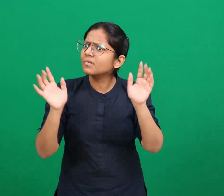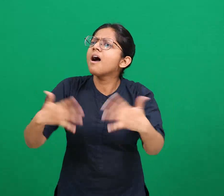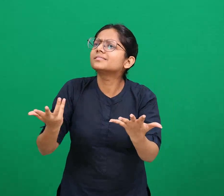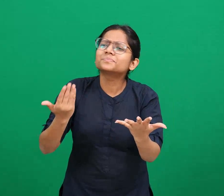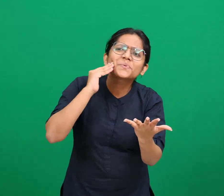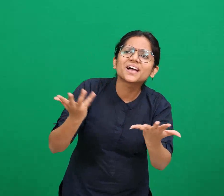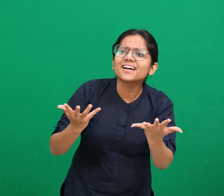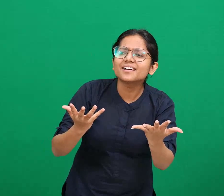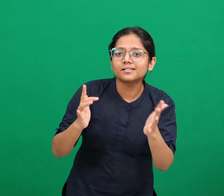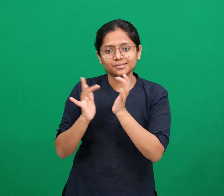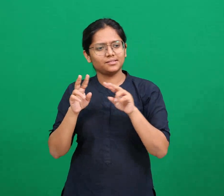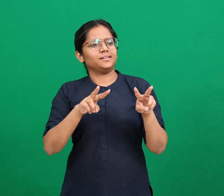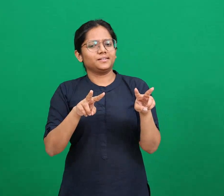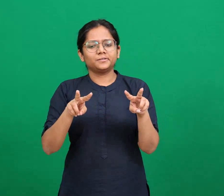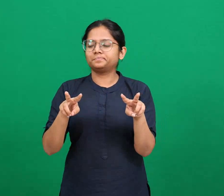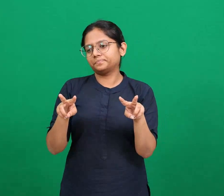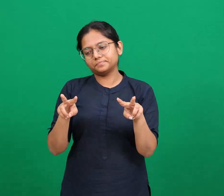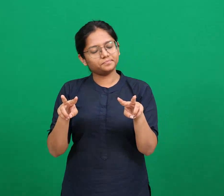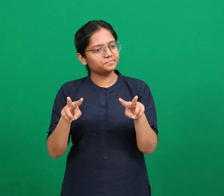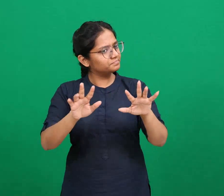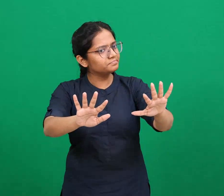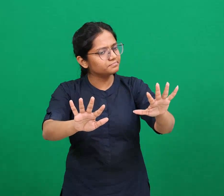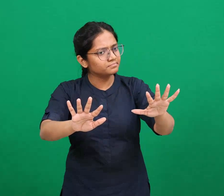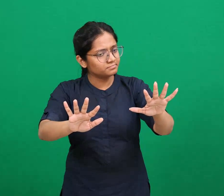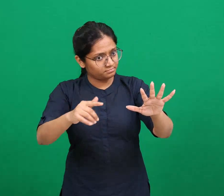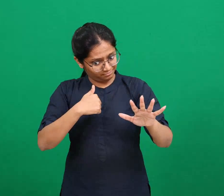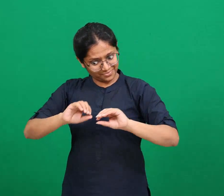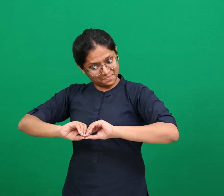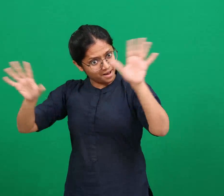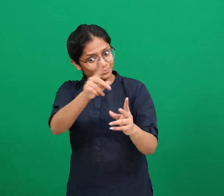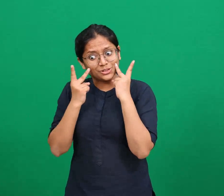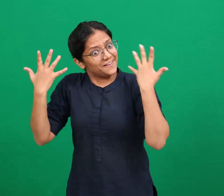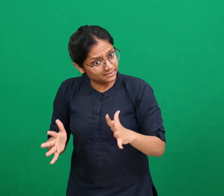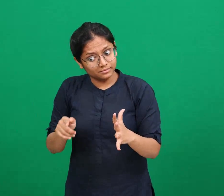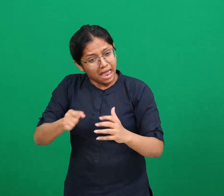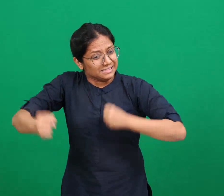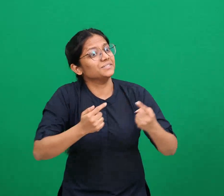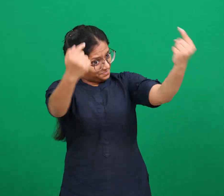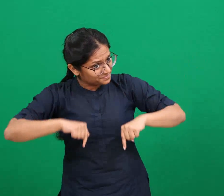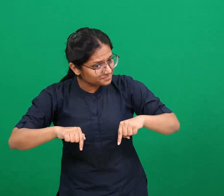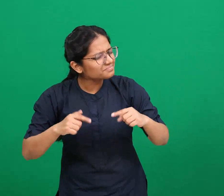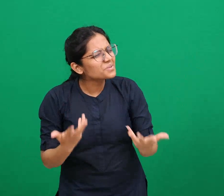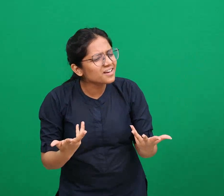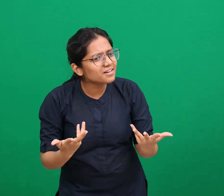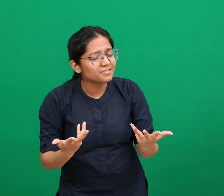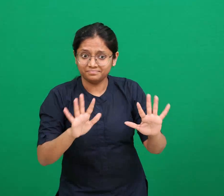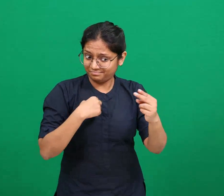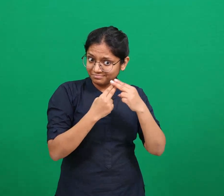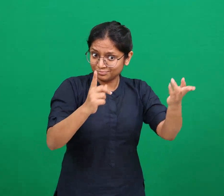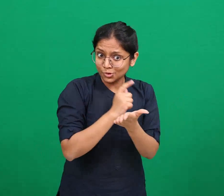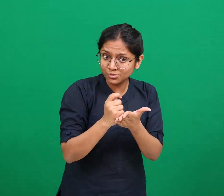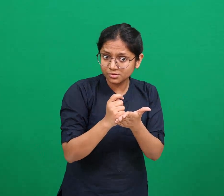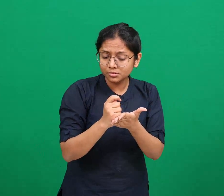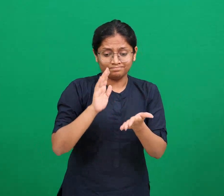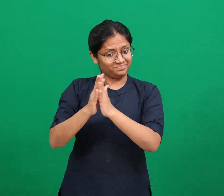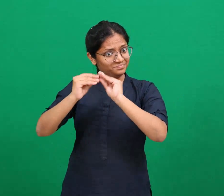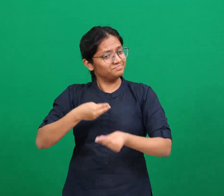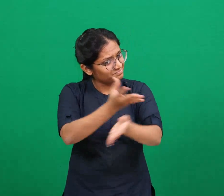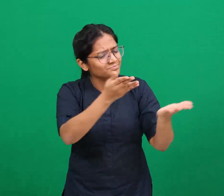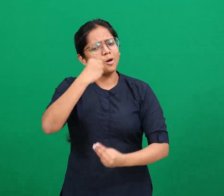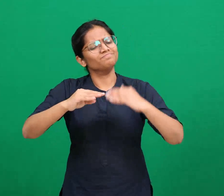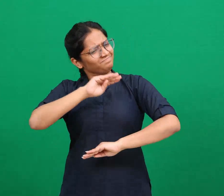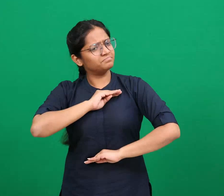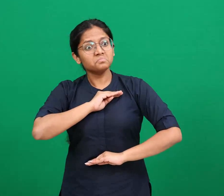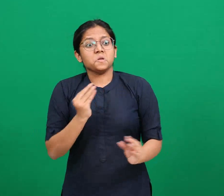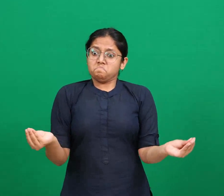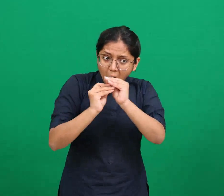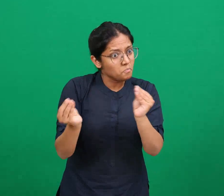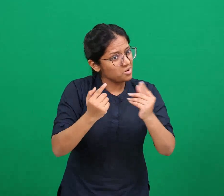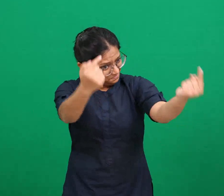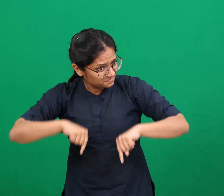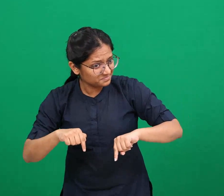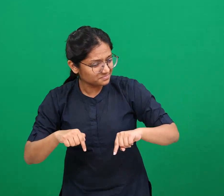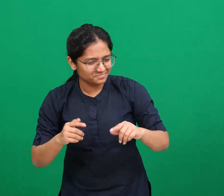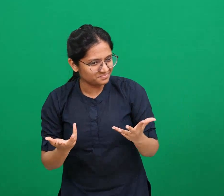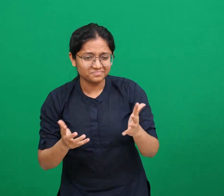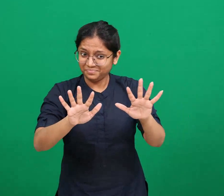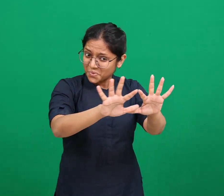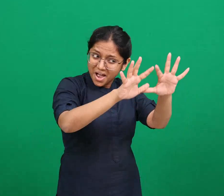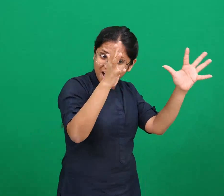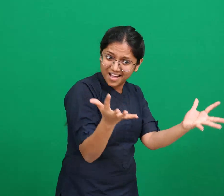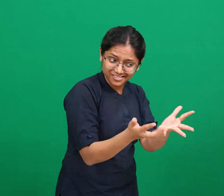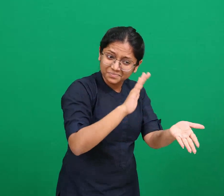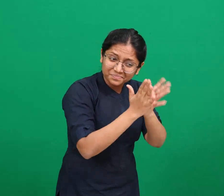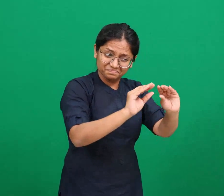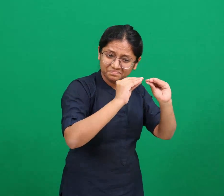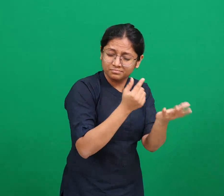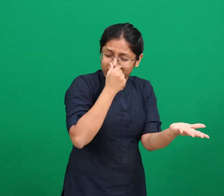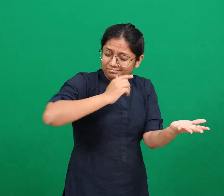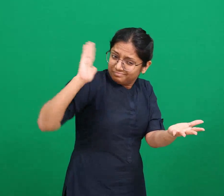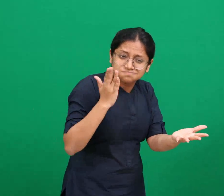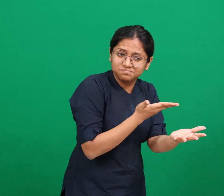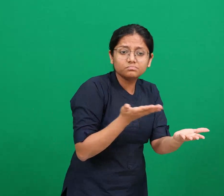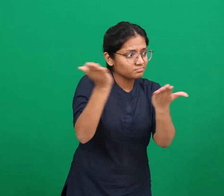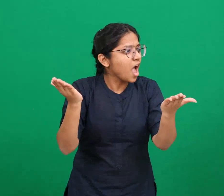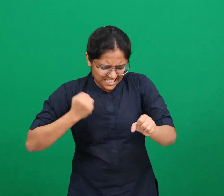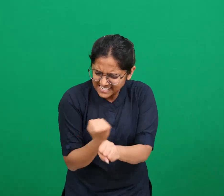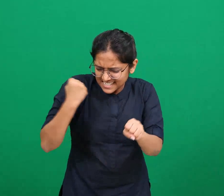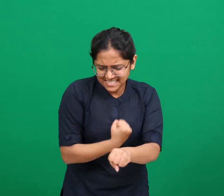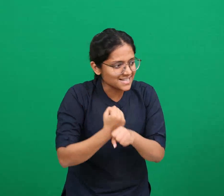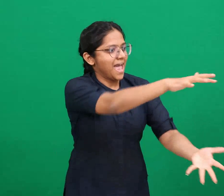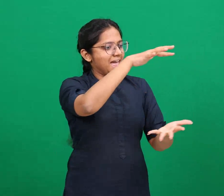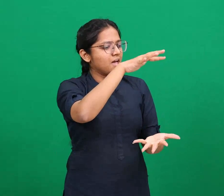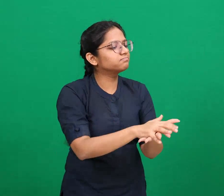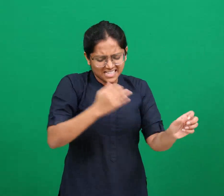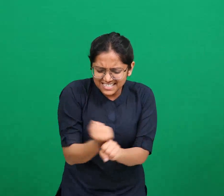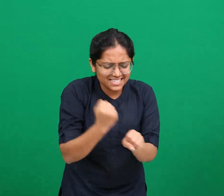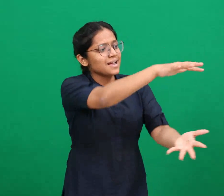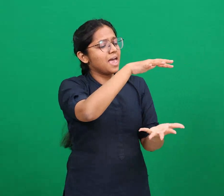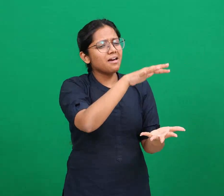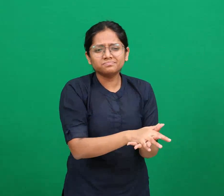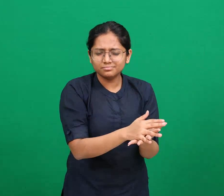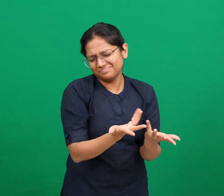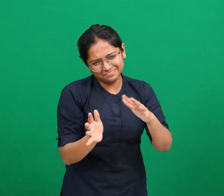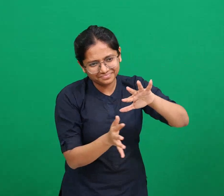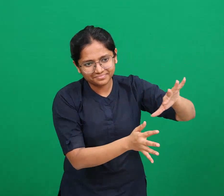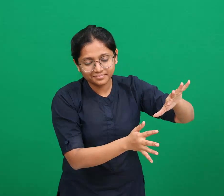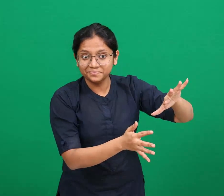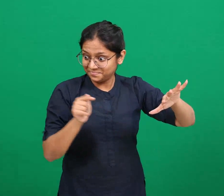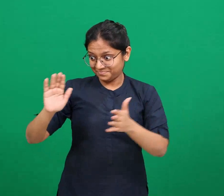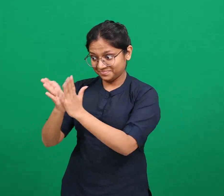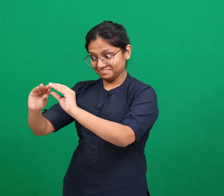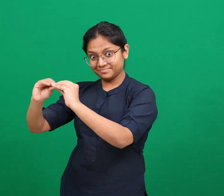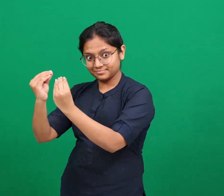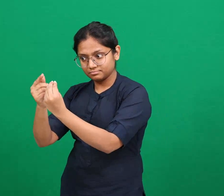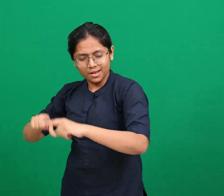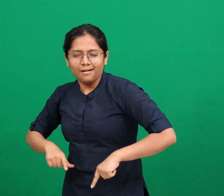Jesus replied, "Truly, truly, I tell you, it is not because you saw these signs that you are looking for Me, but because you ate the loaves and had your fill.